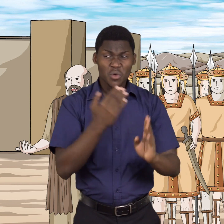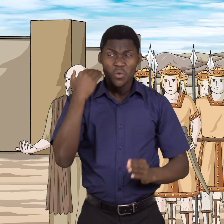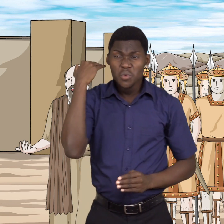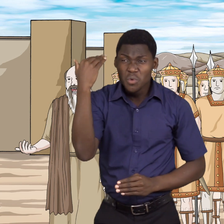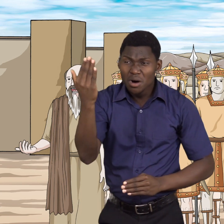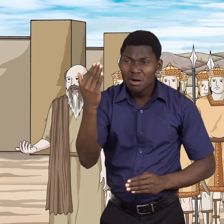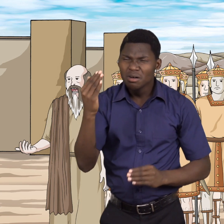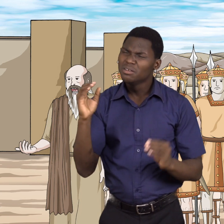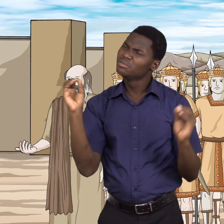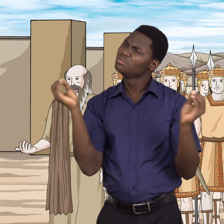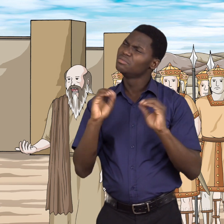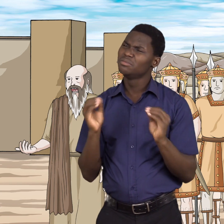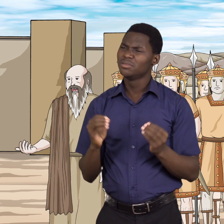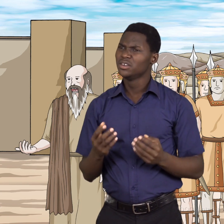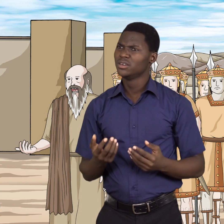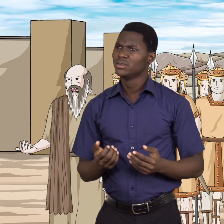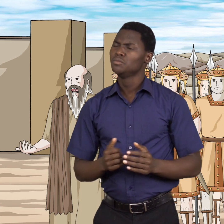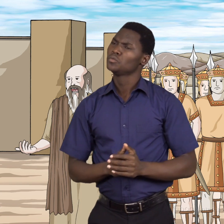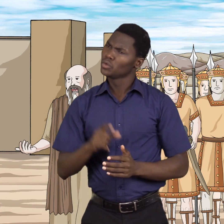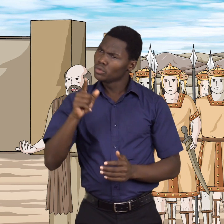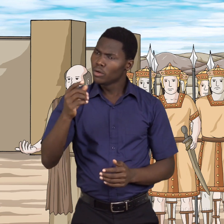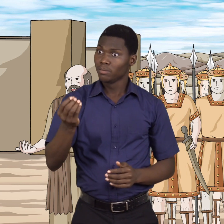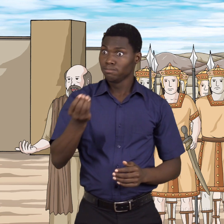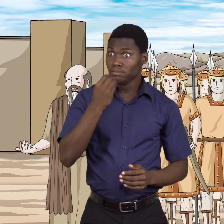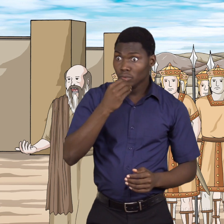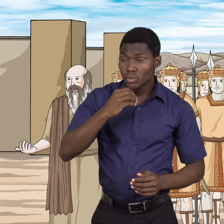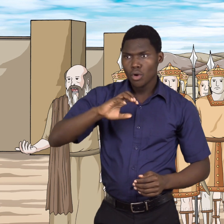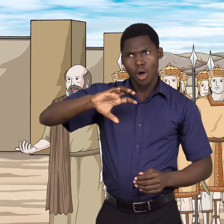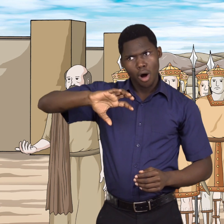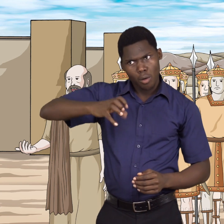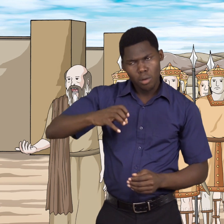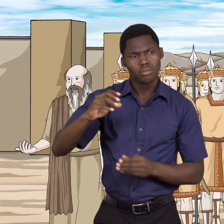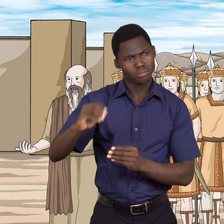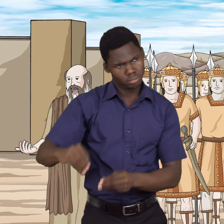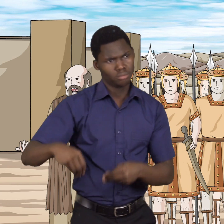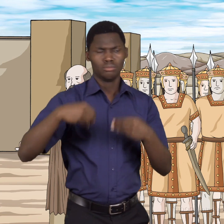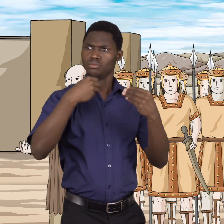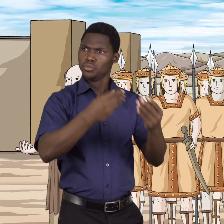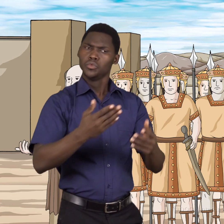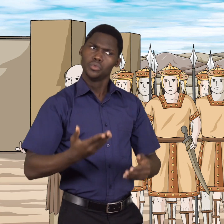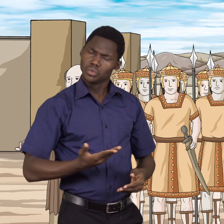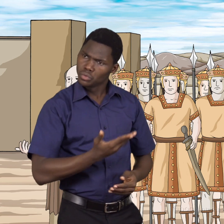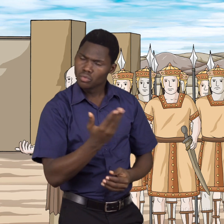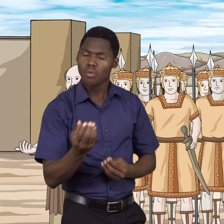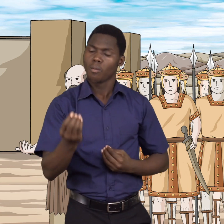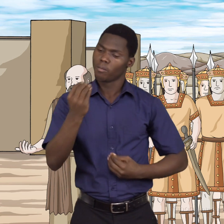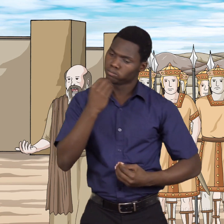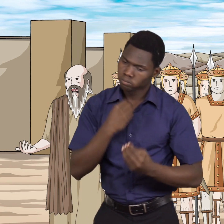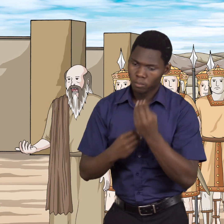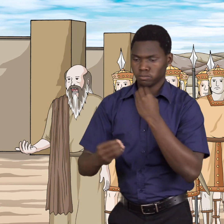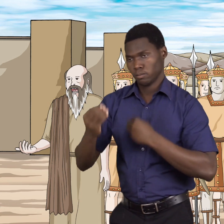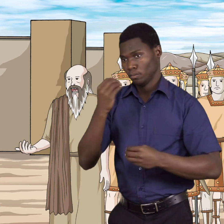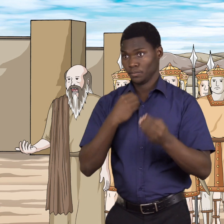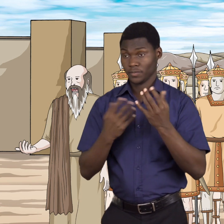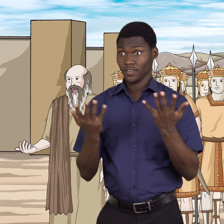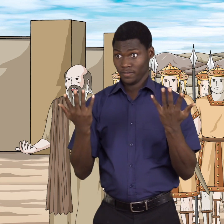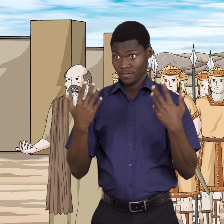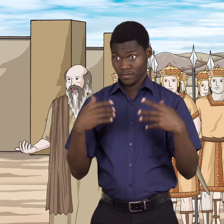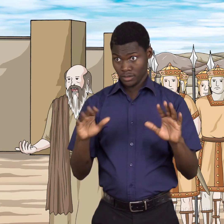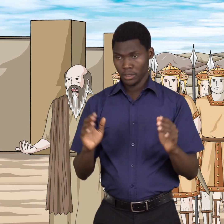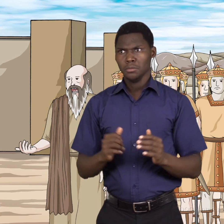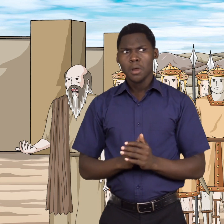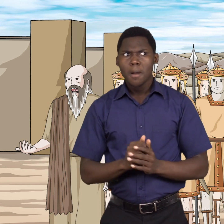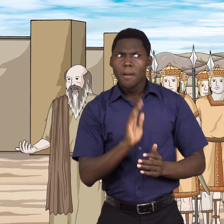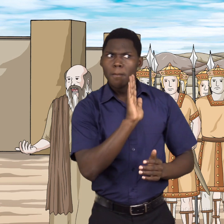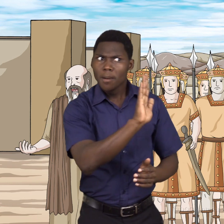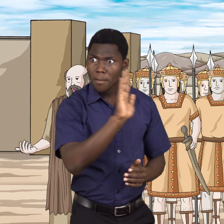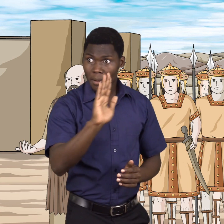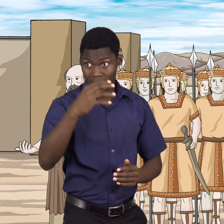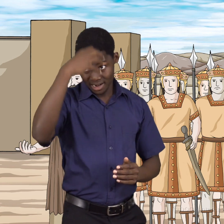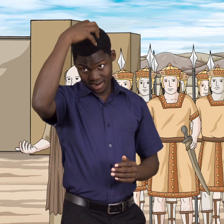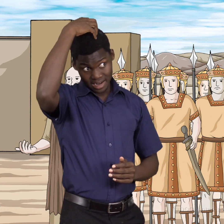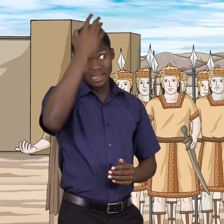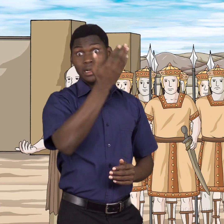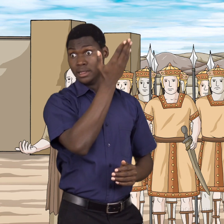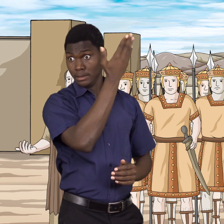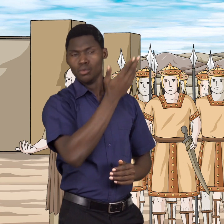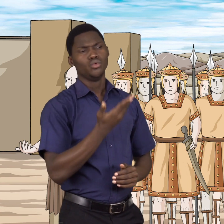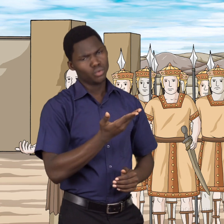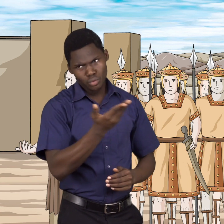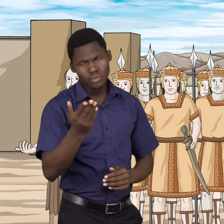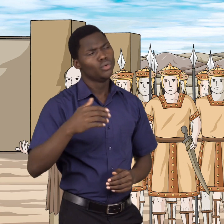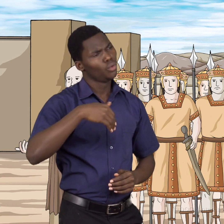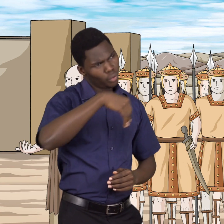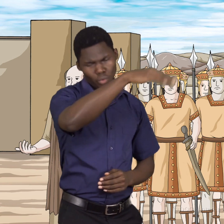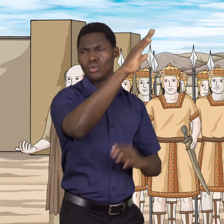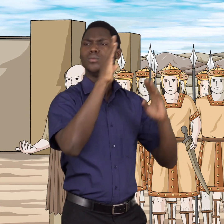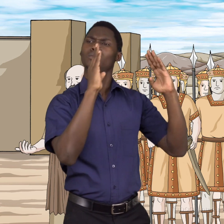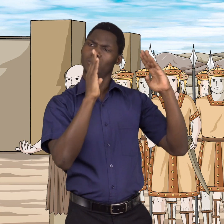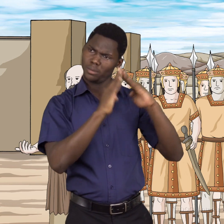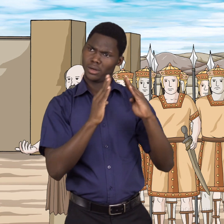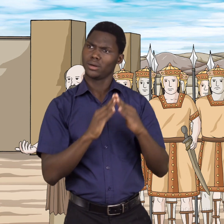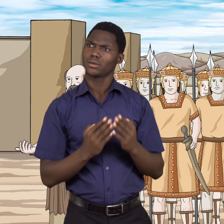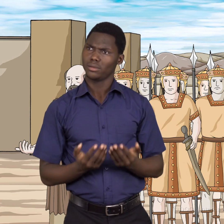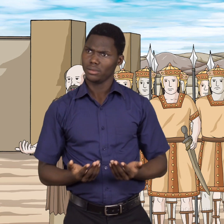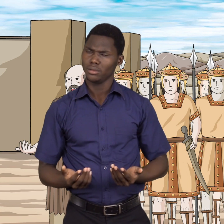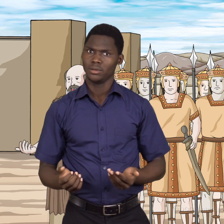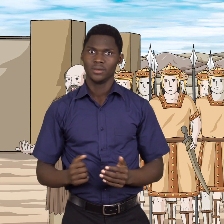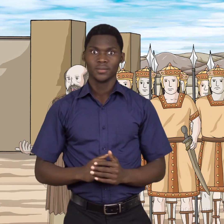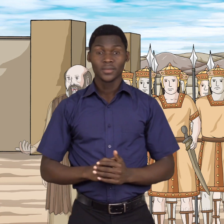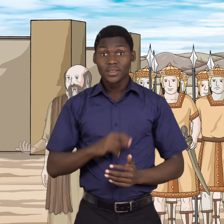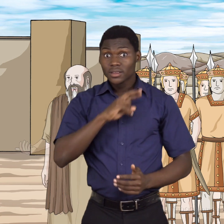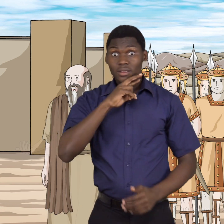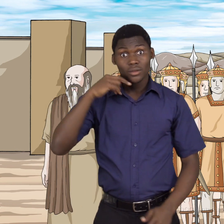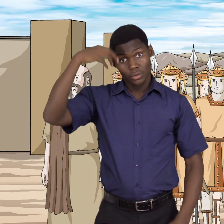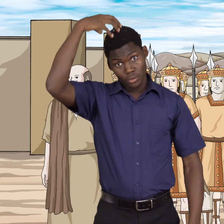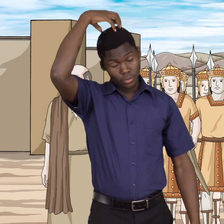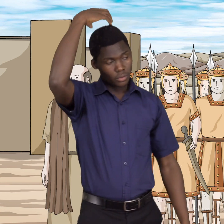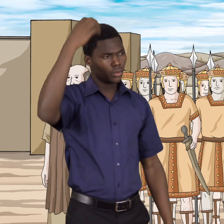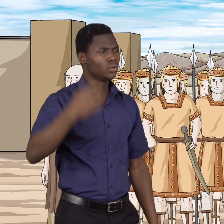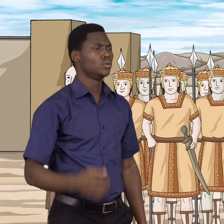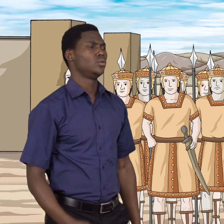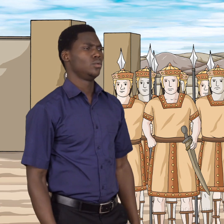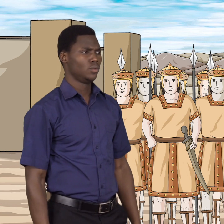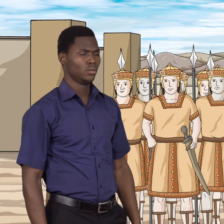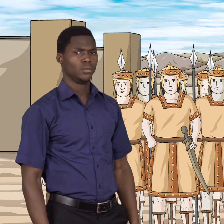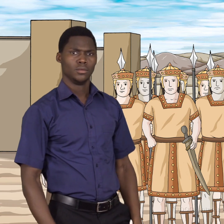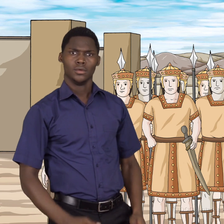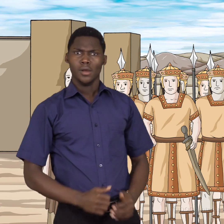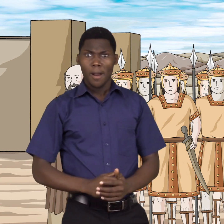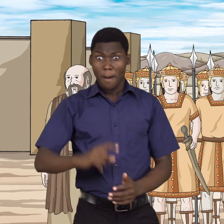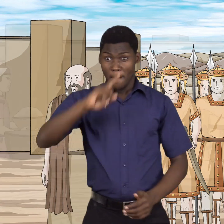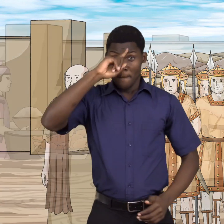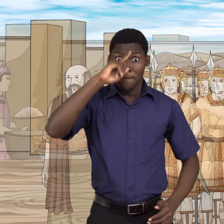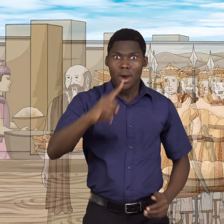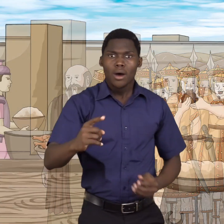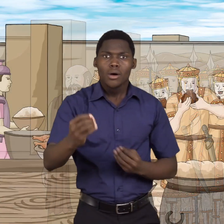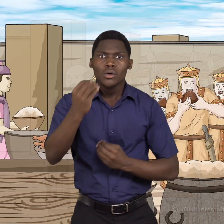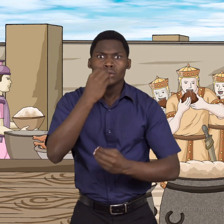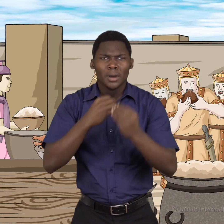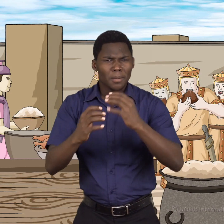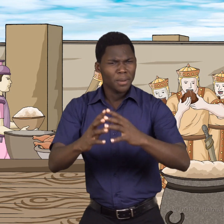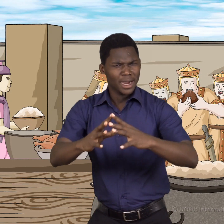Set food and water before them, that they may eat and drink and then return to their master.”